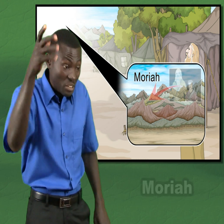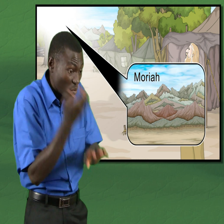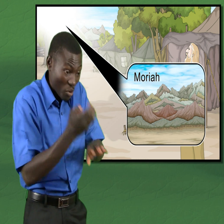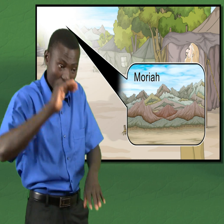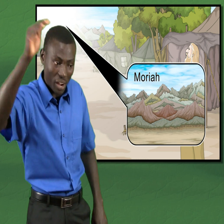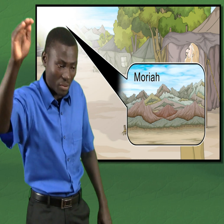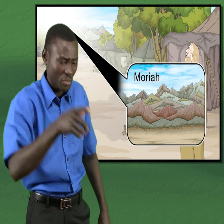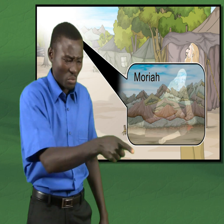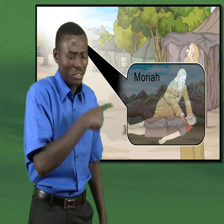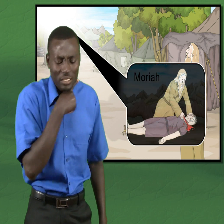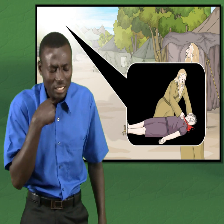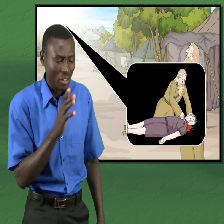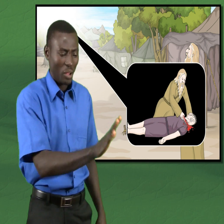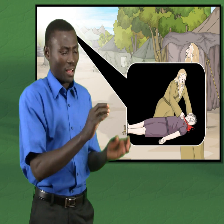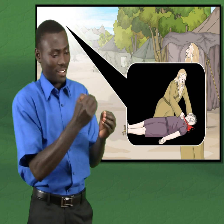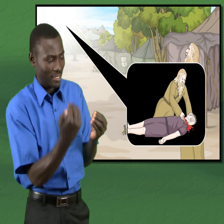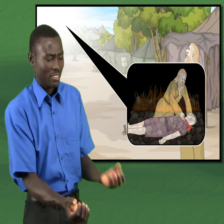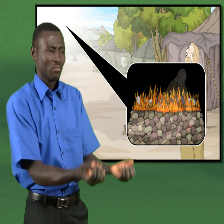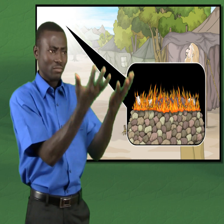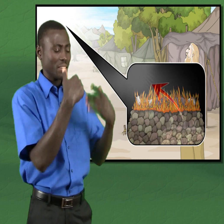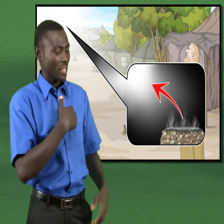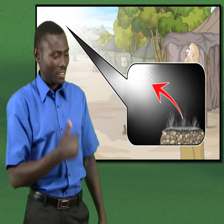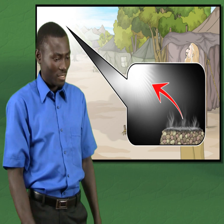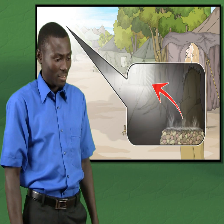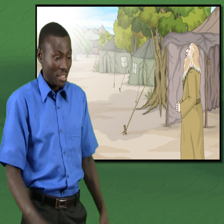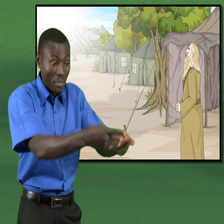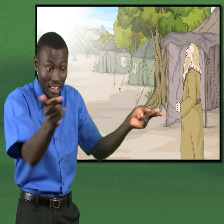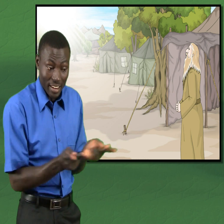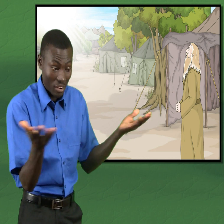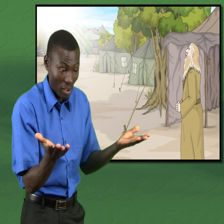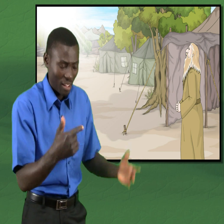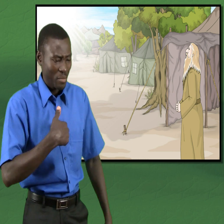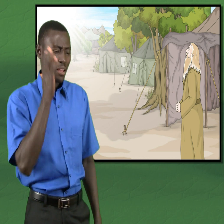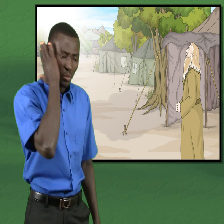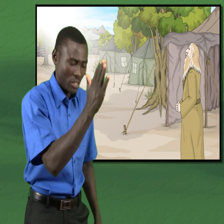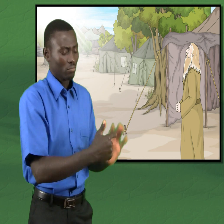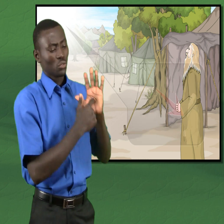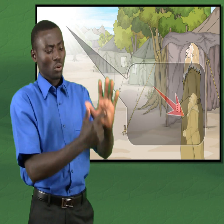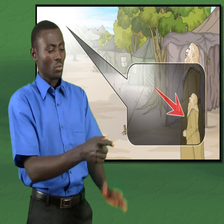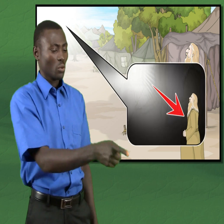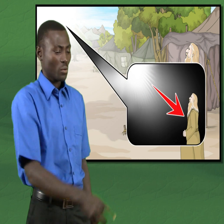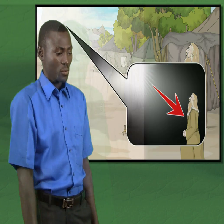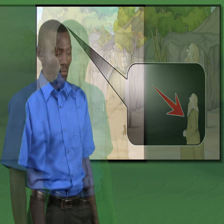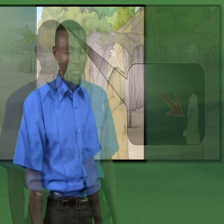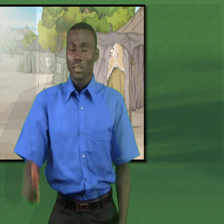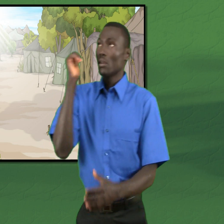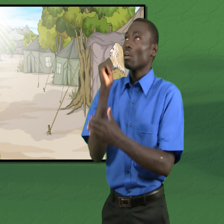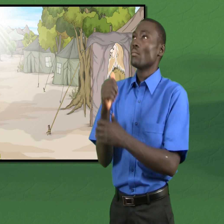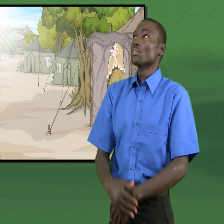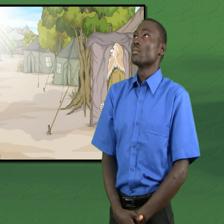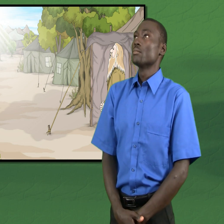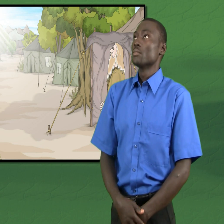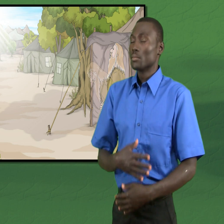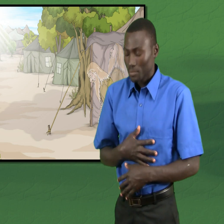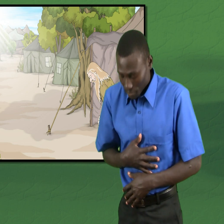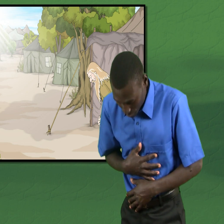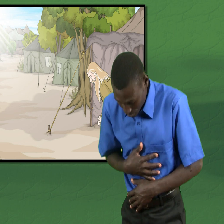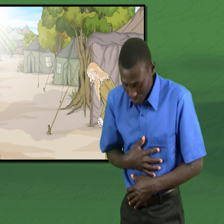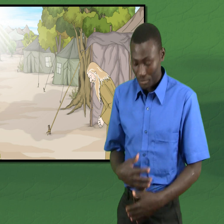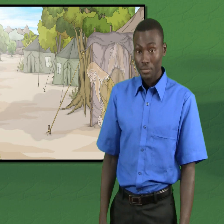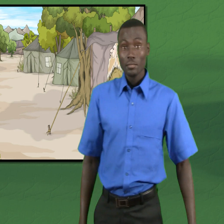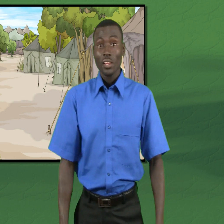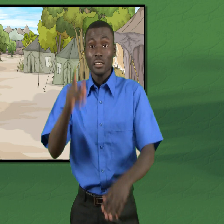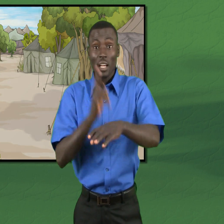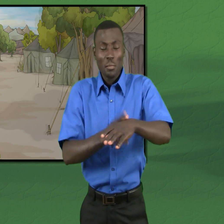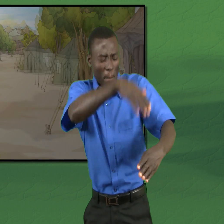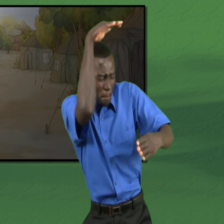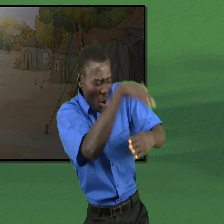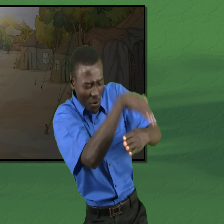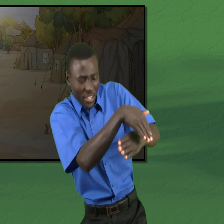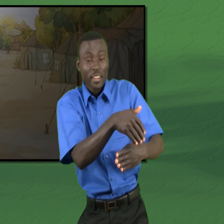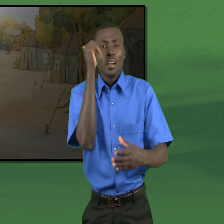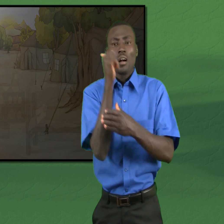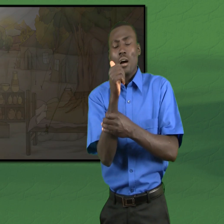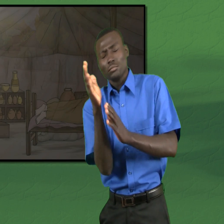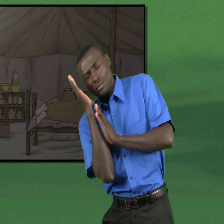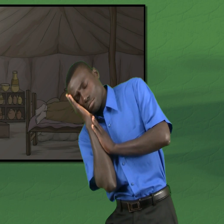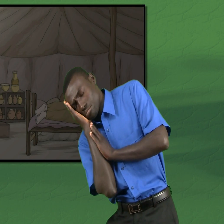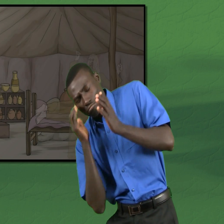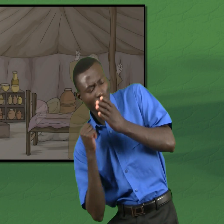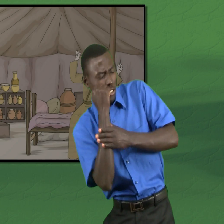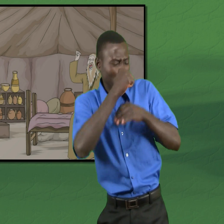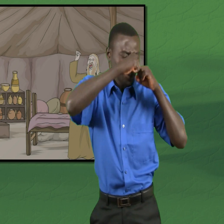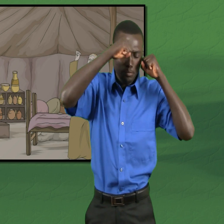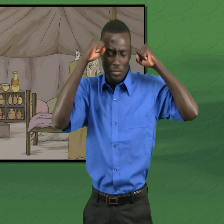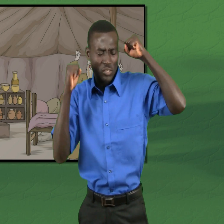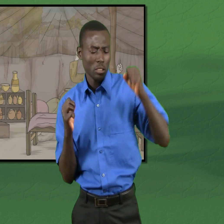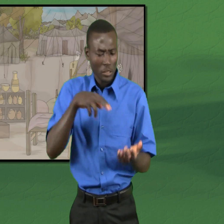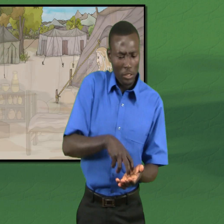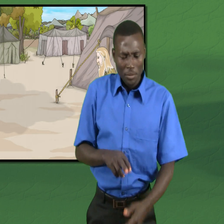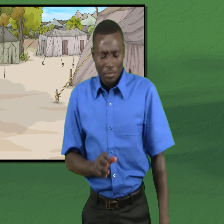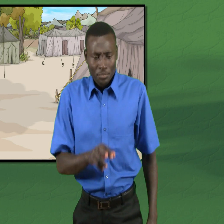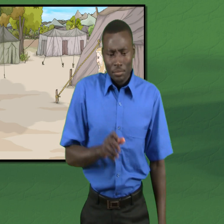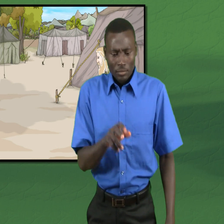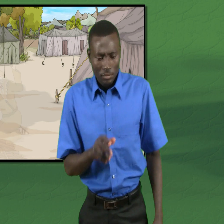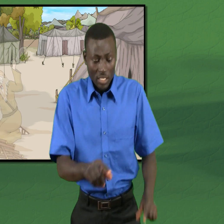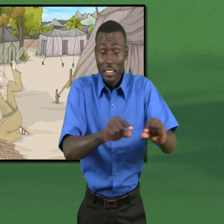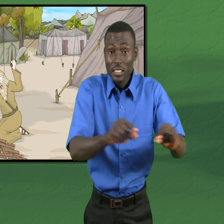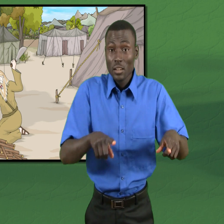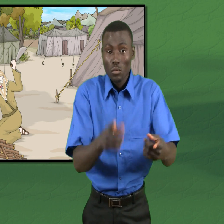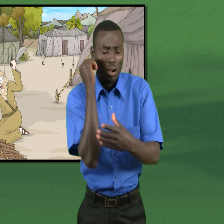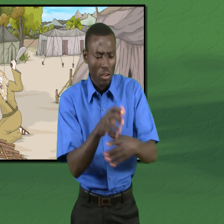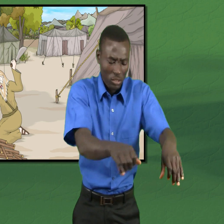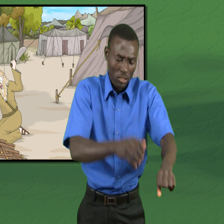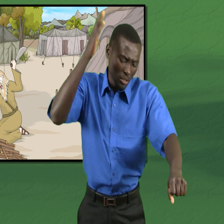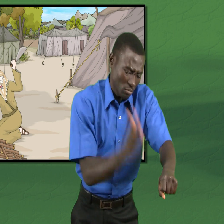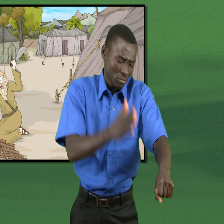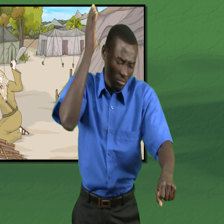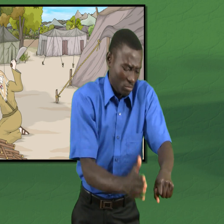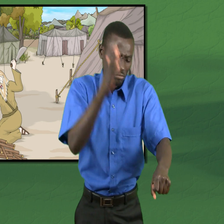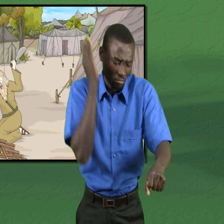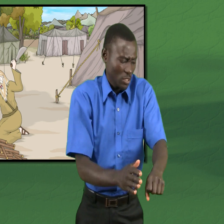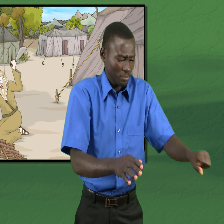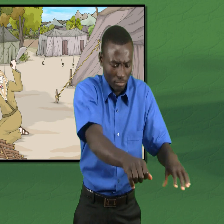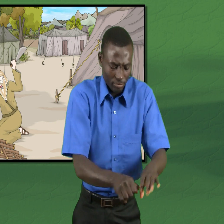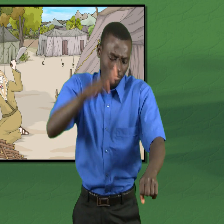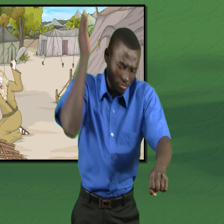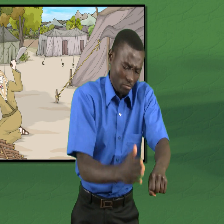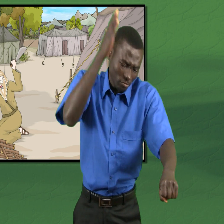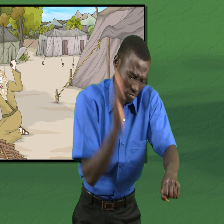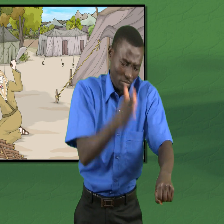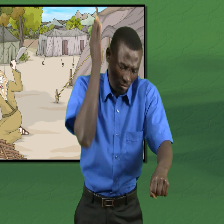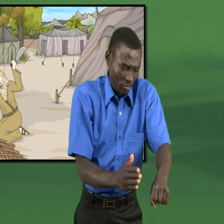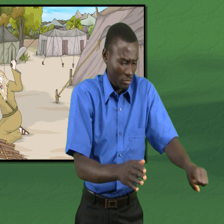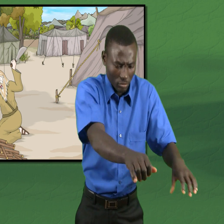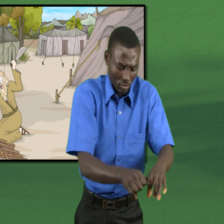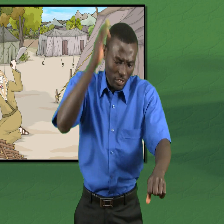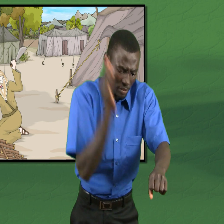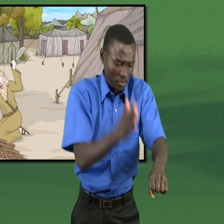Offer him there as a burnt offering on one of the mountains, which I will show you.”